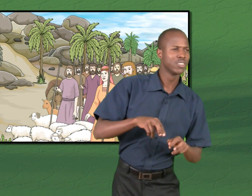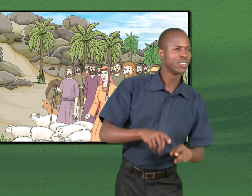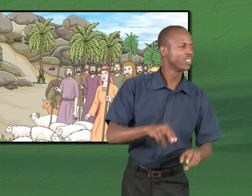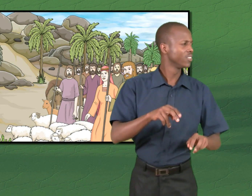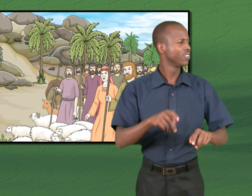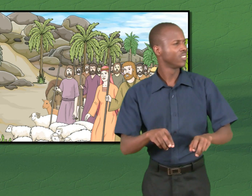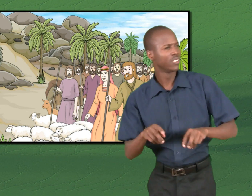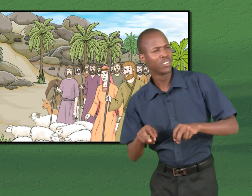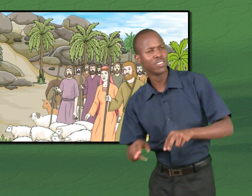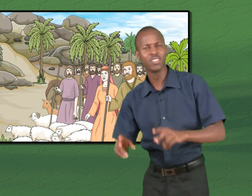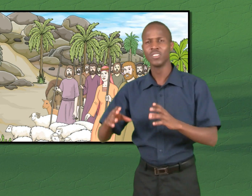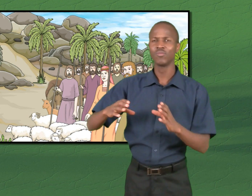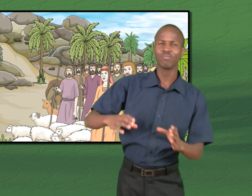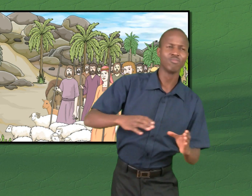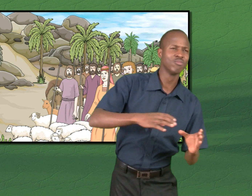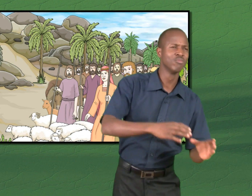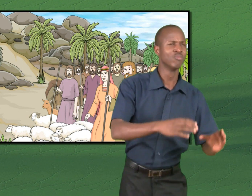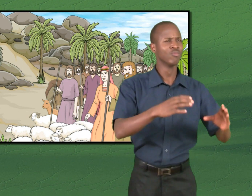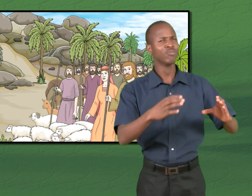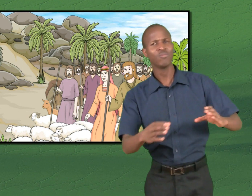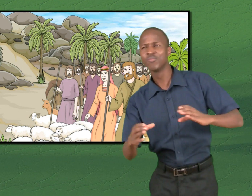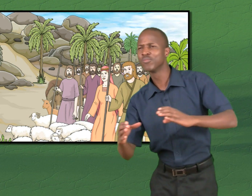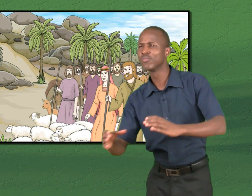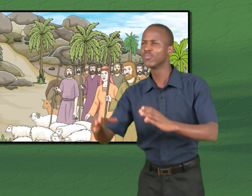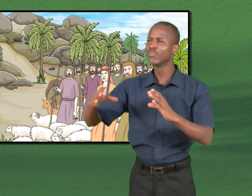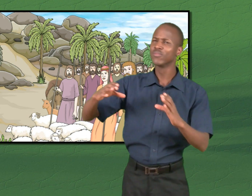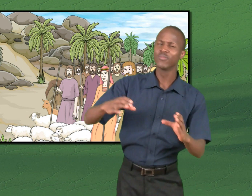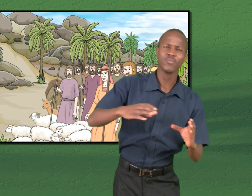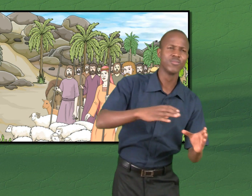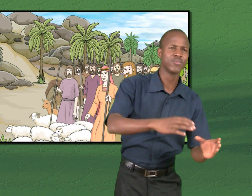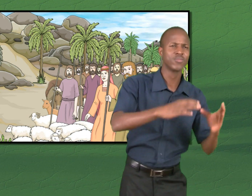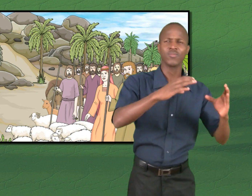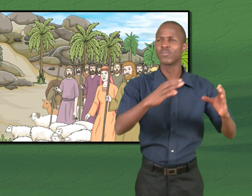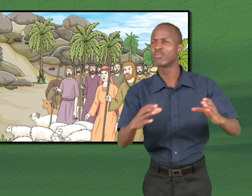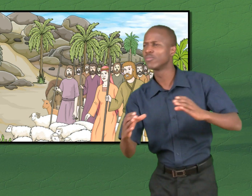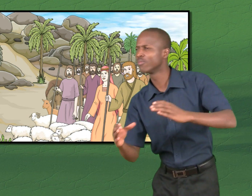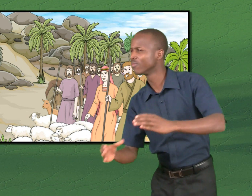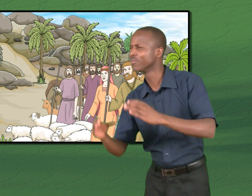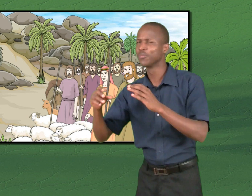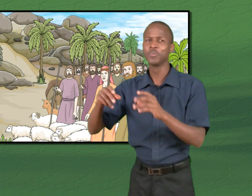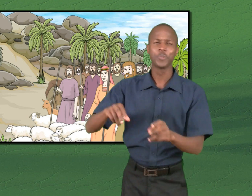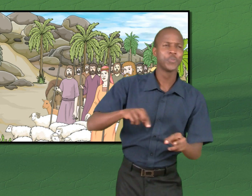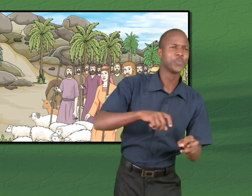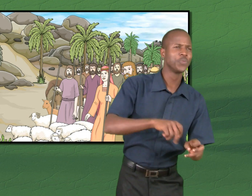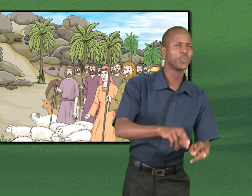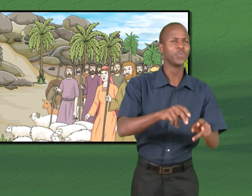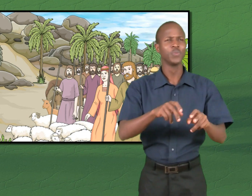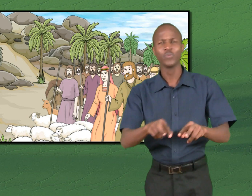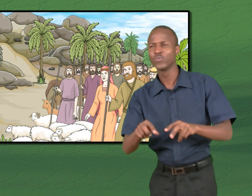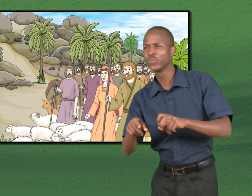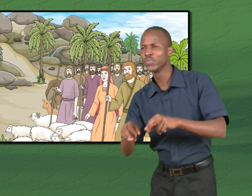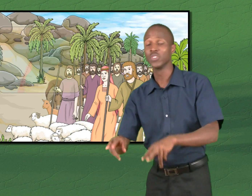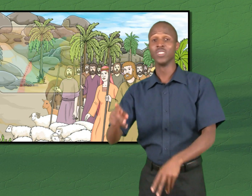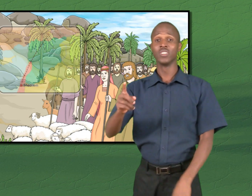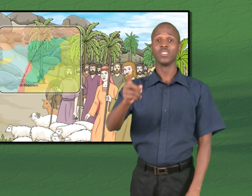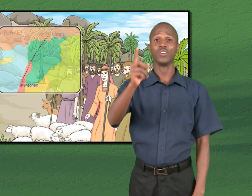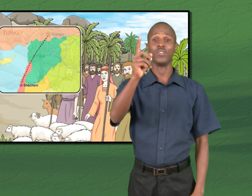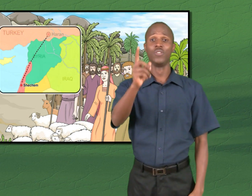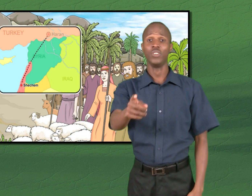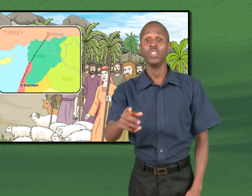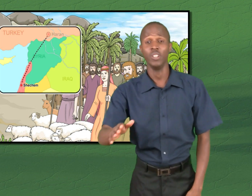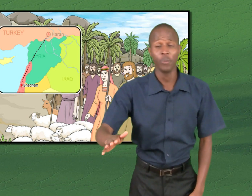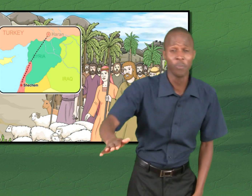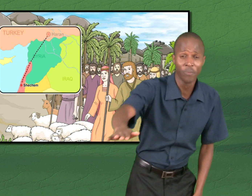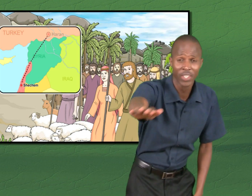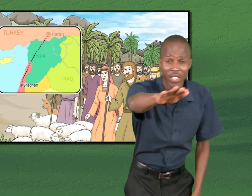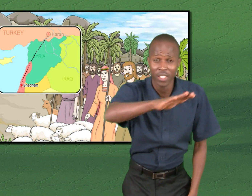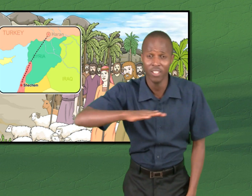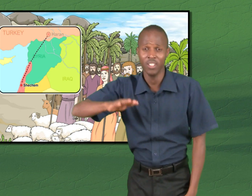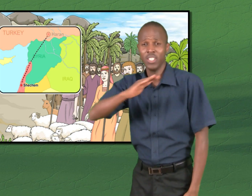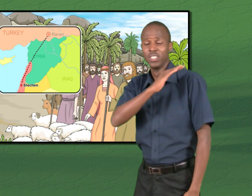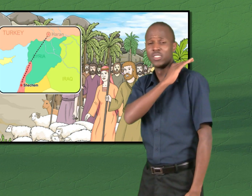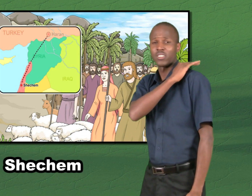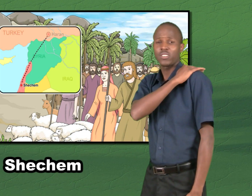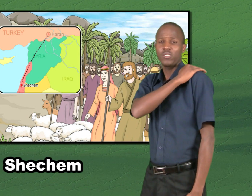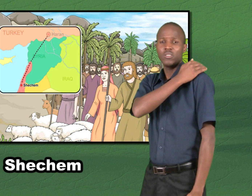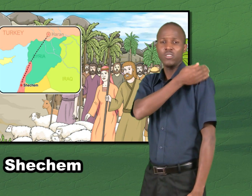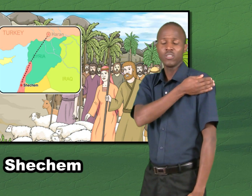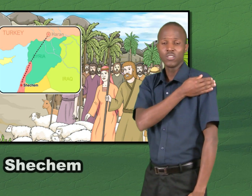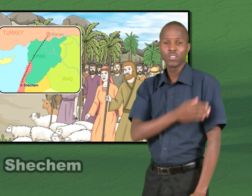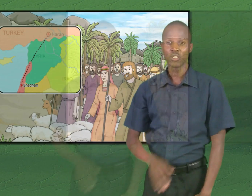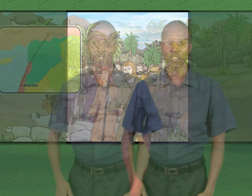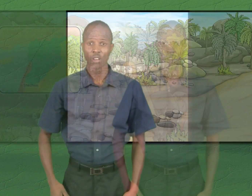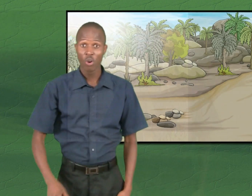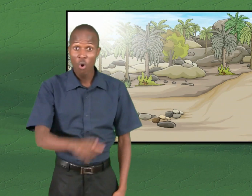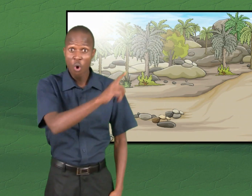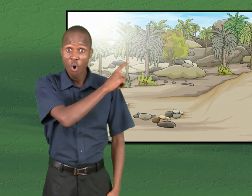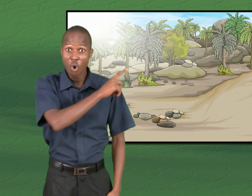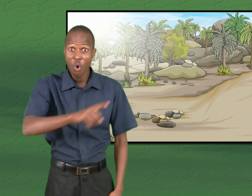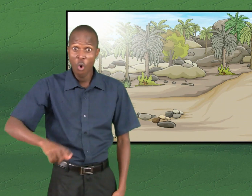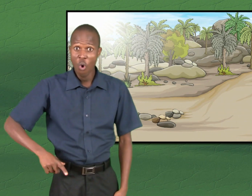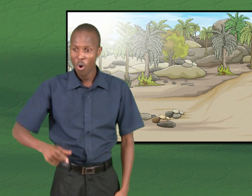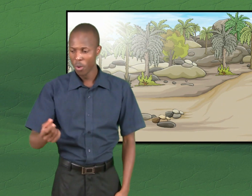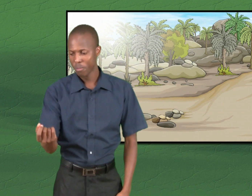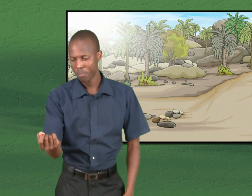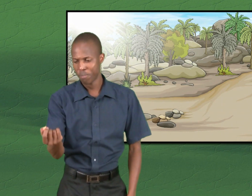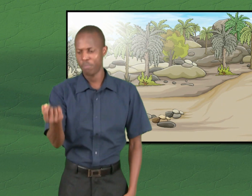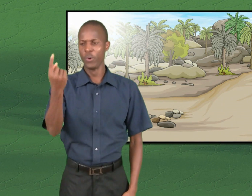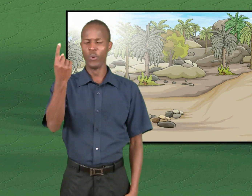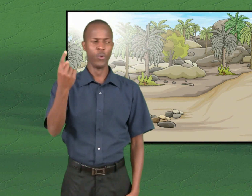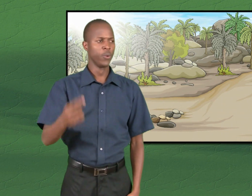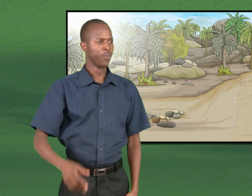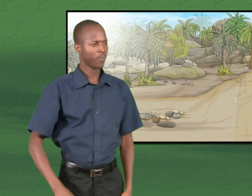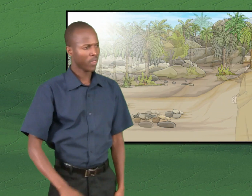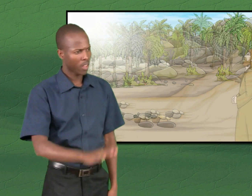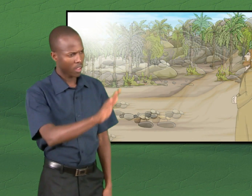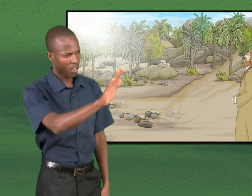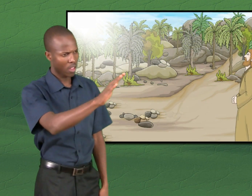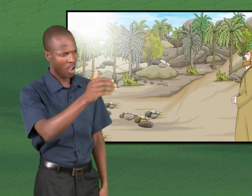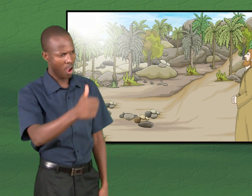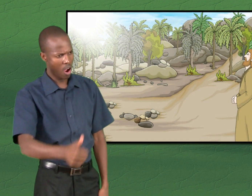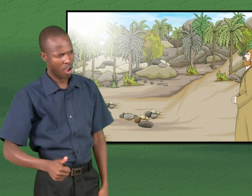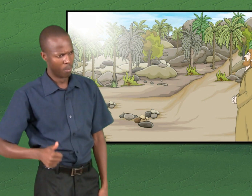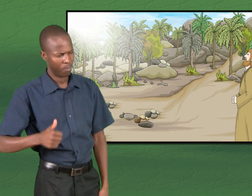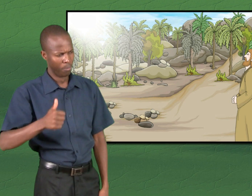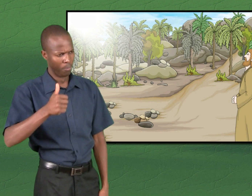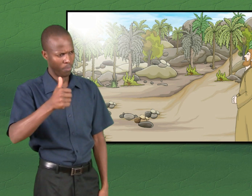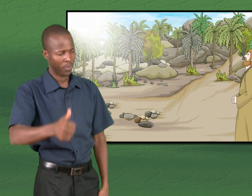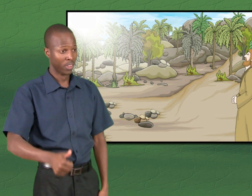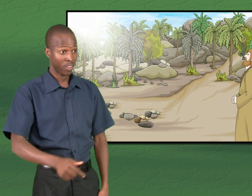And at that time the Canaanites were in the land.